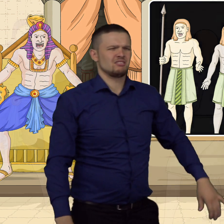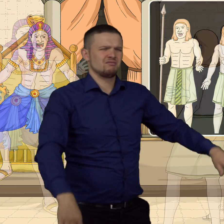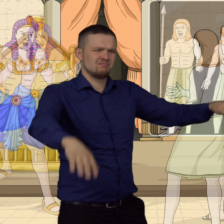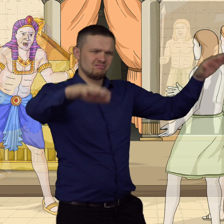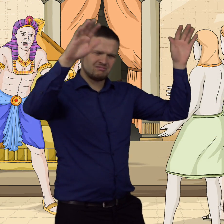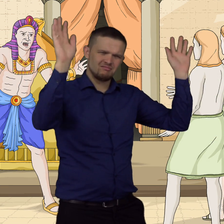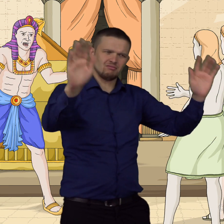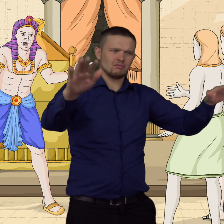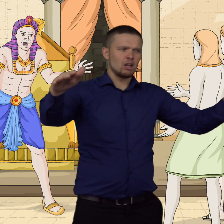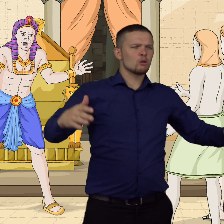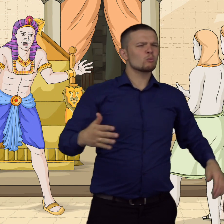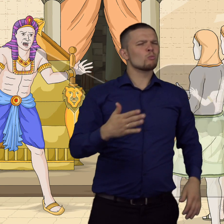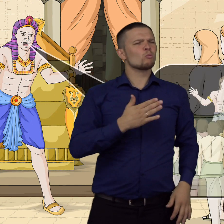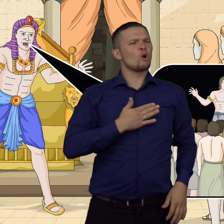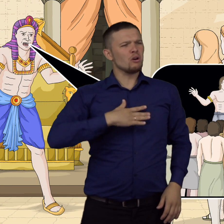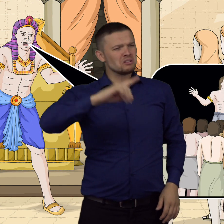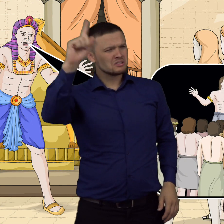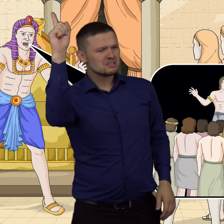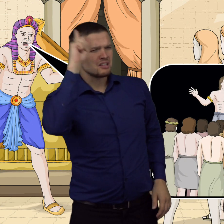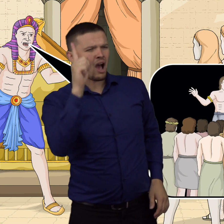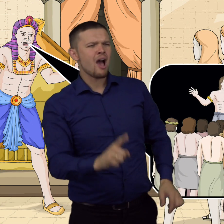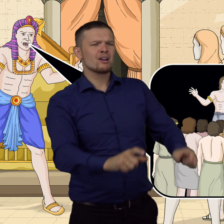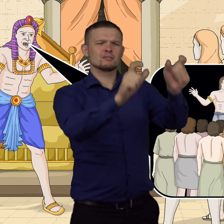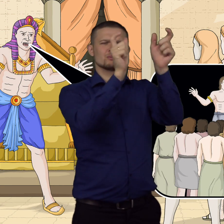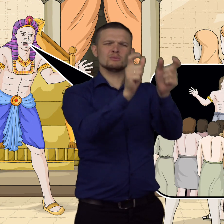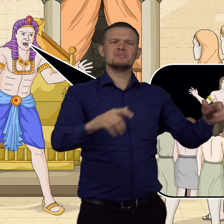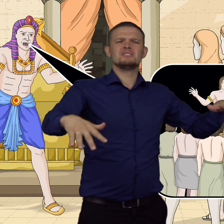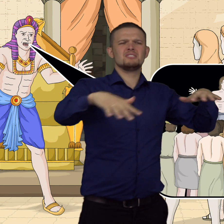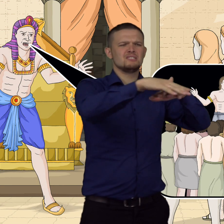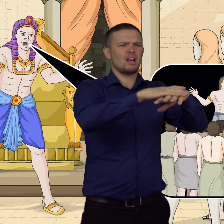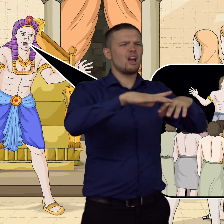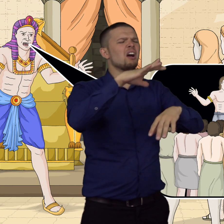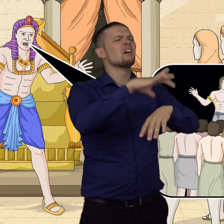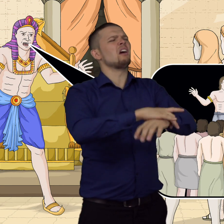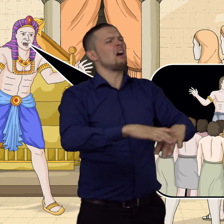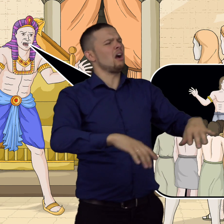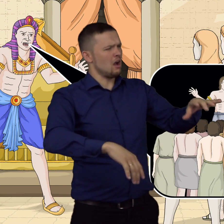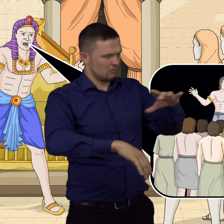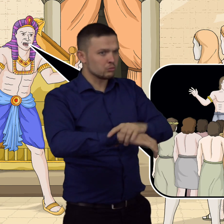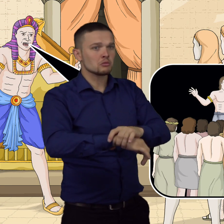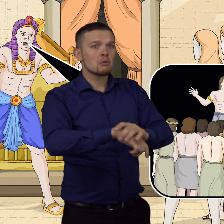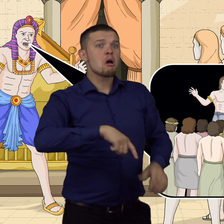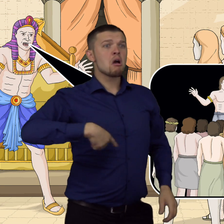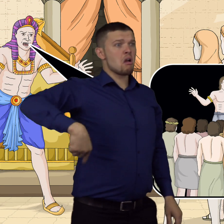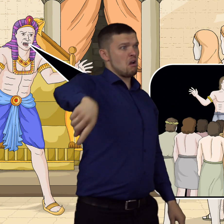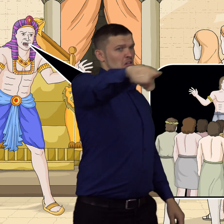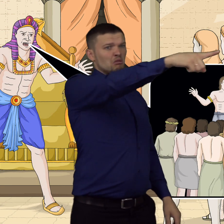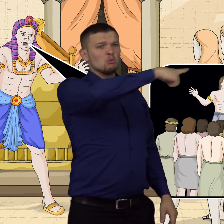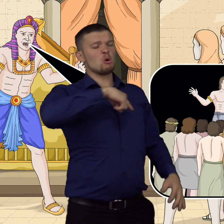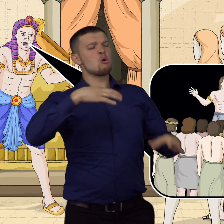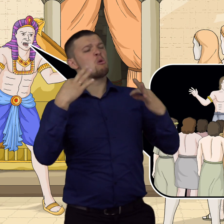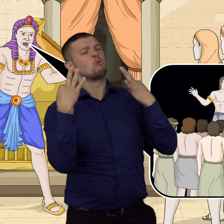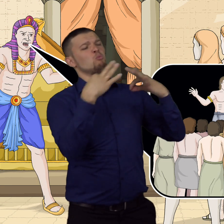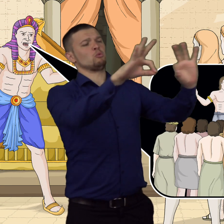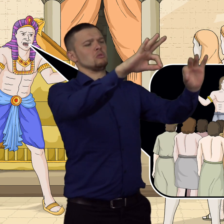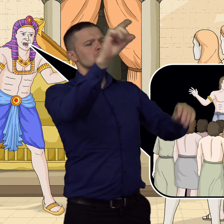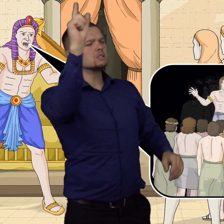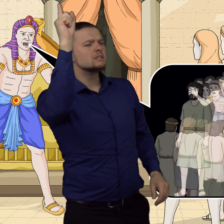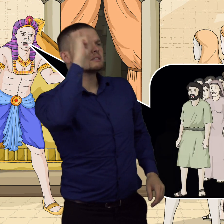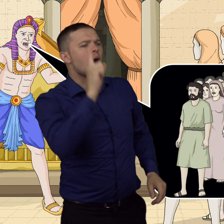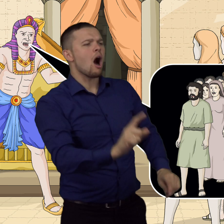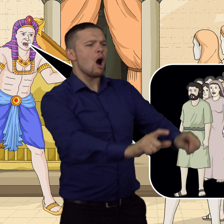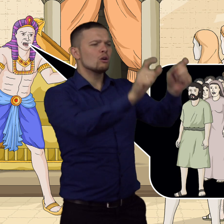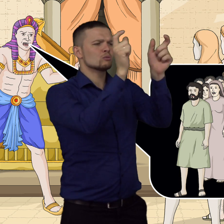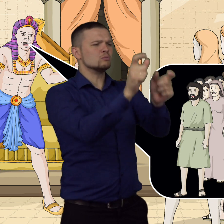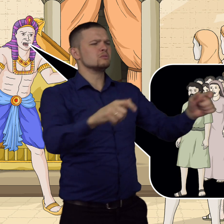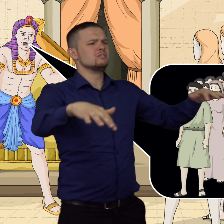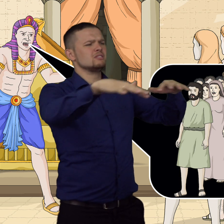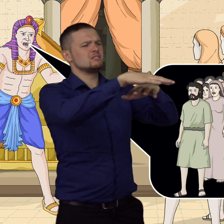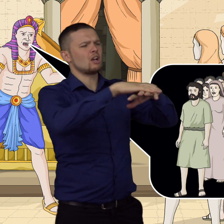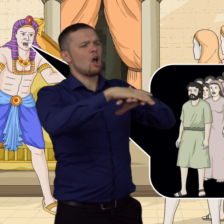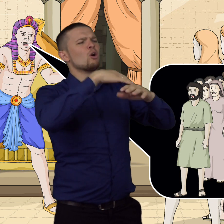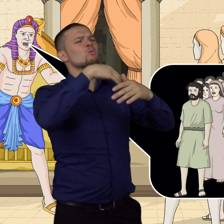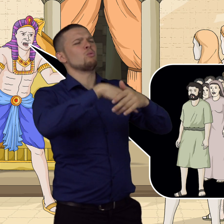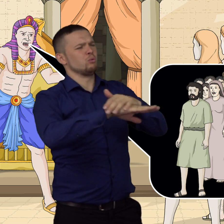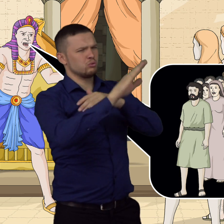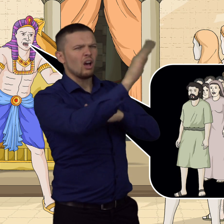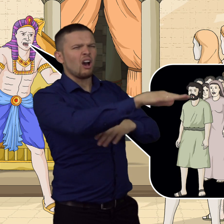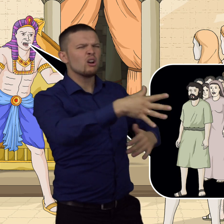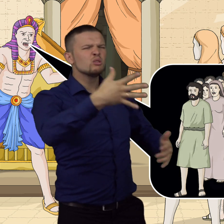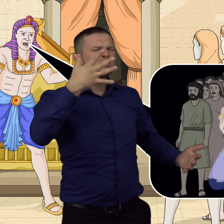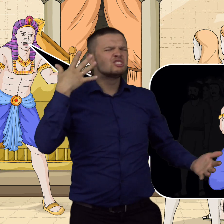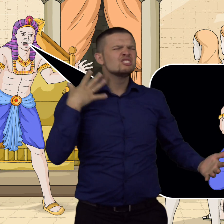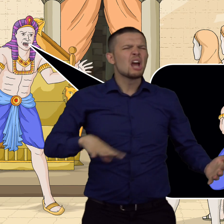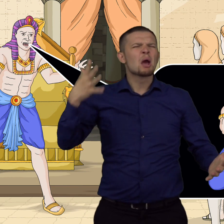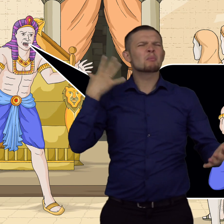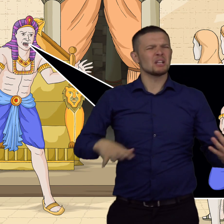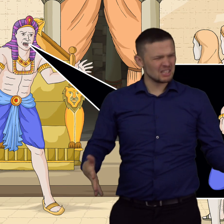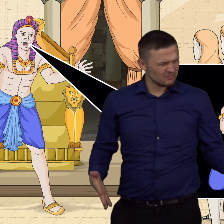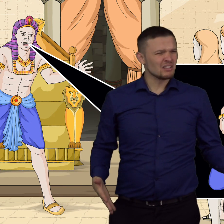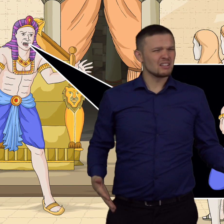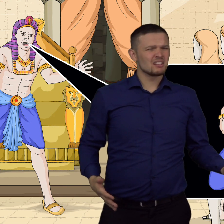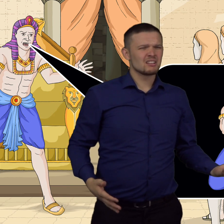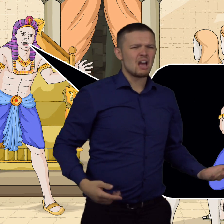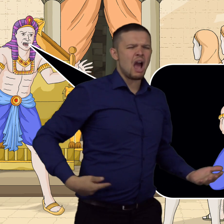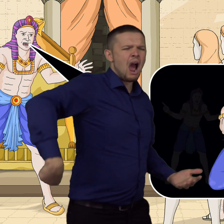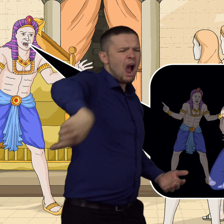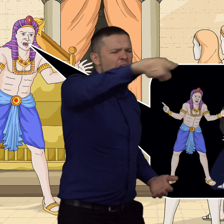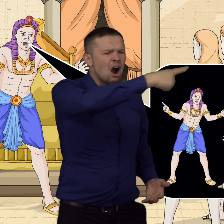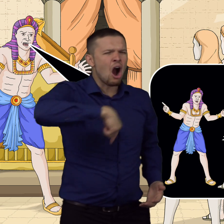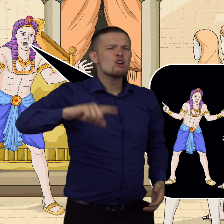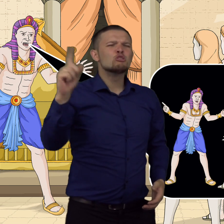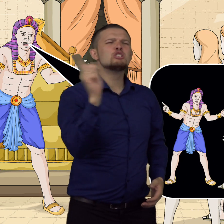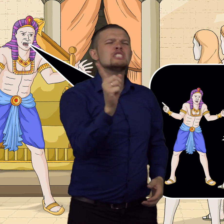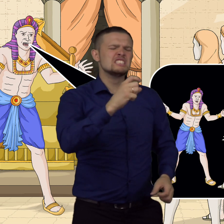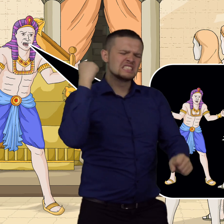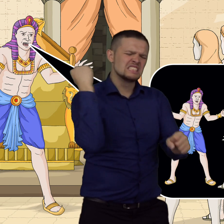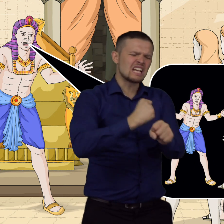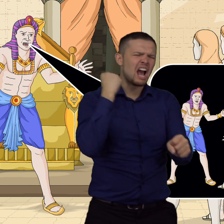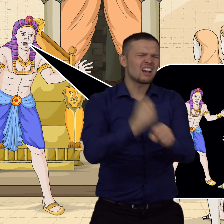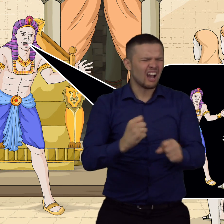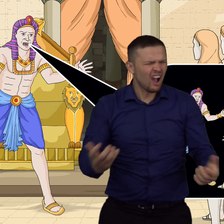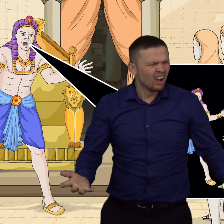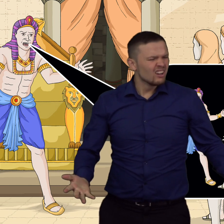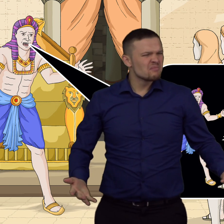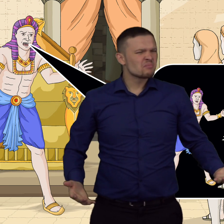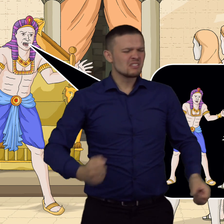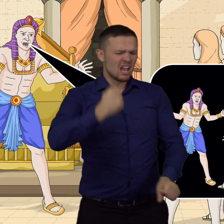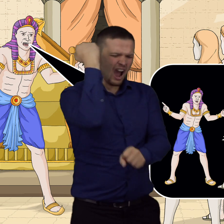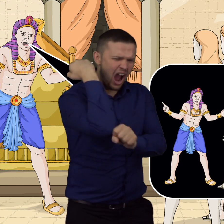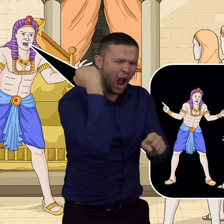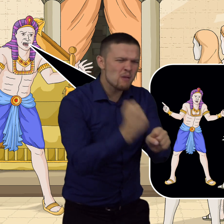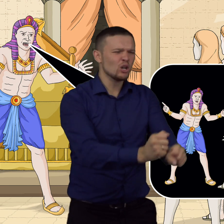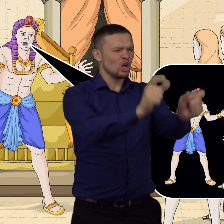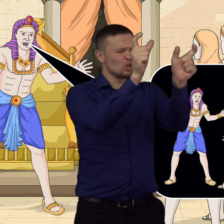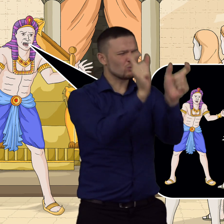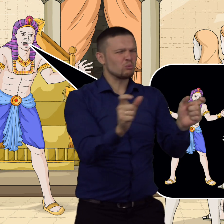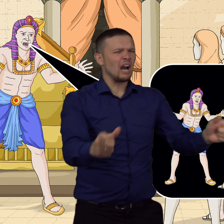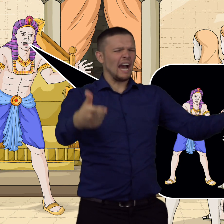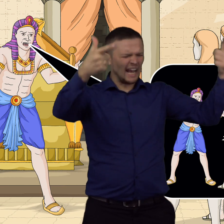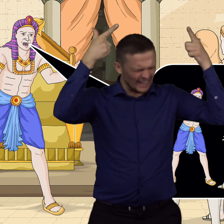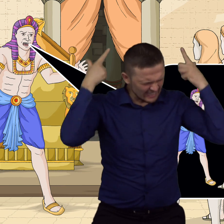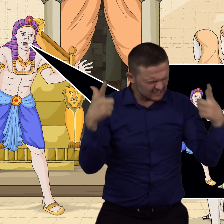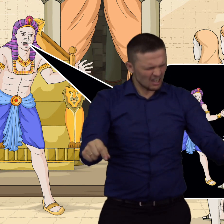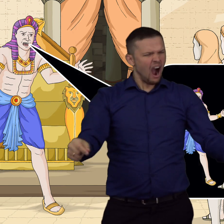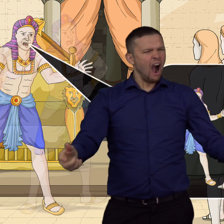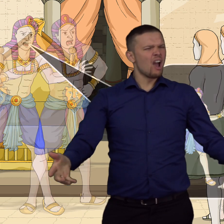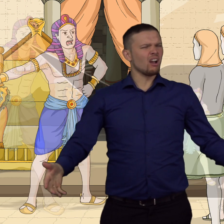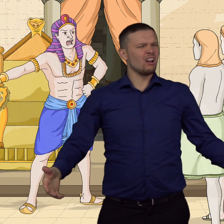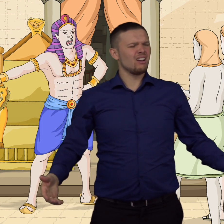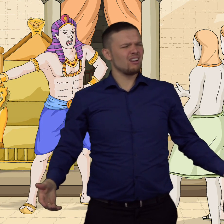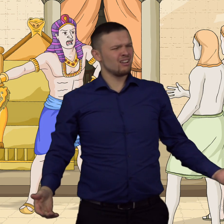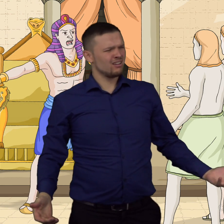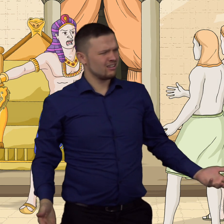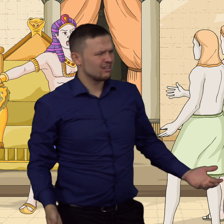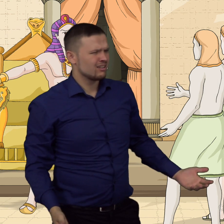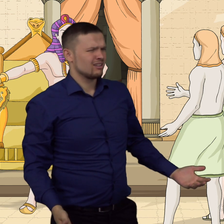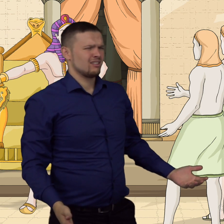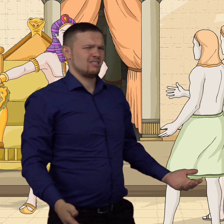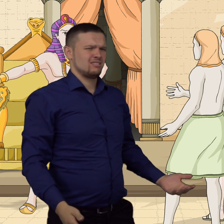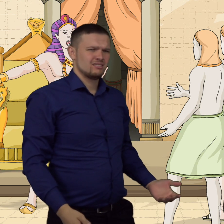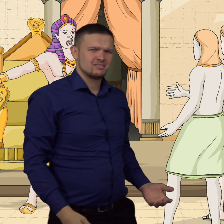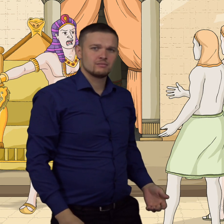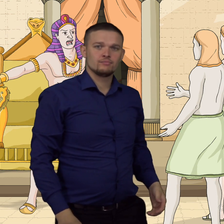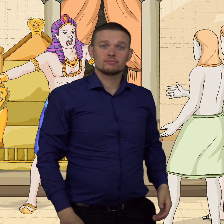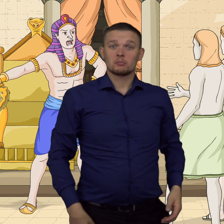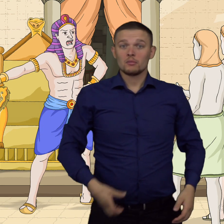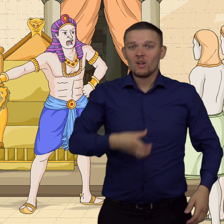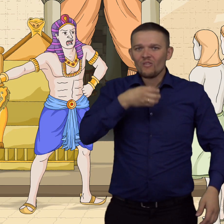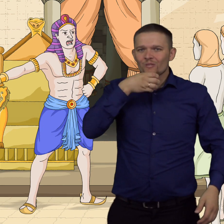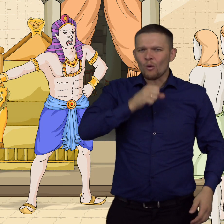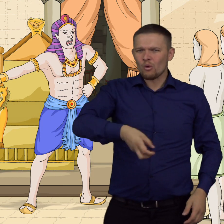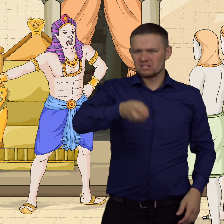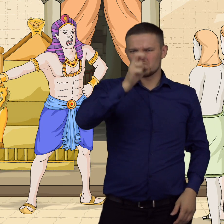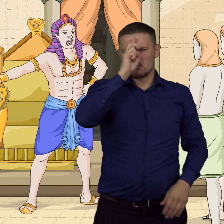We have released Israel from serving us.”